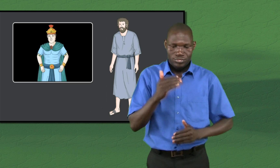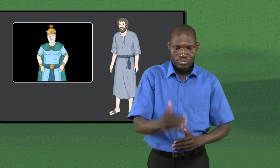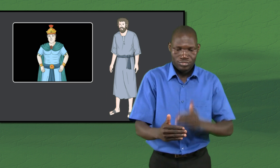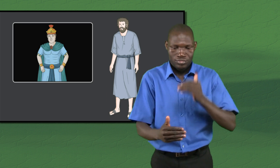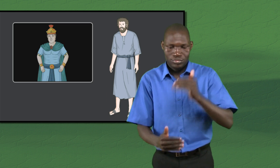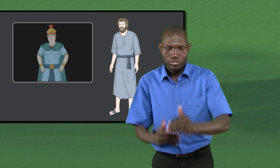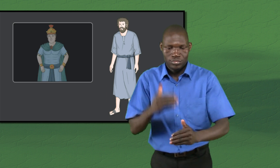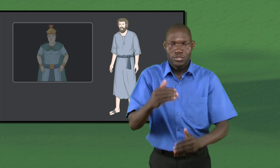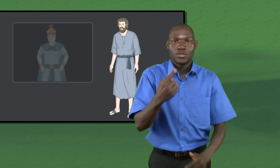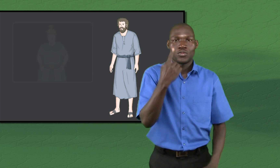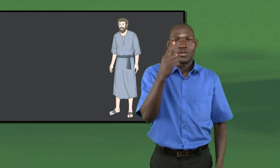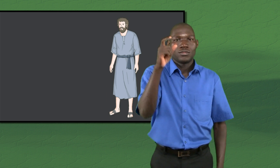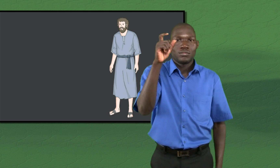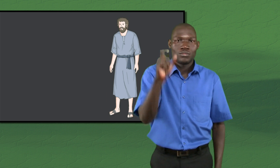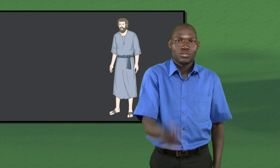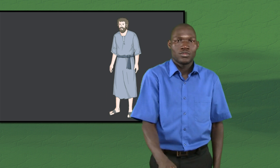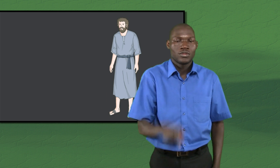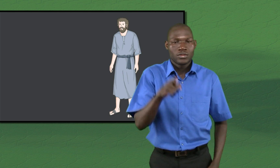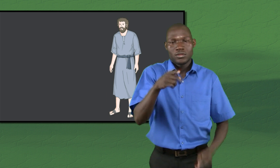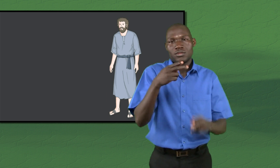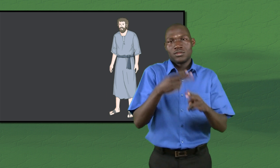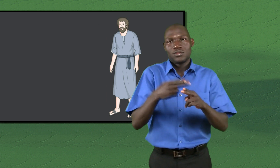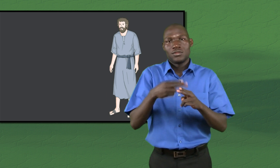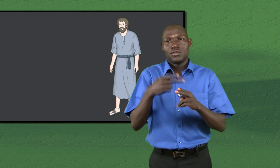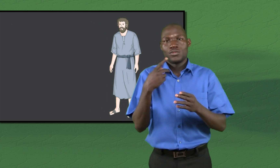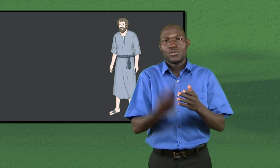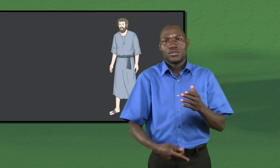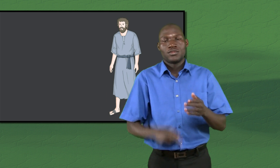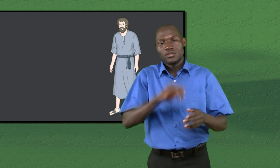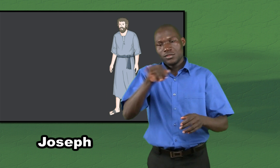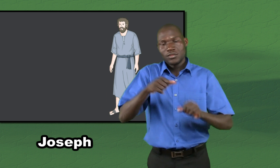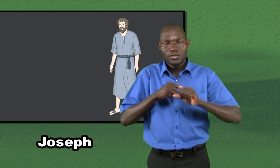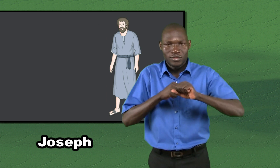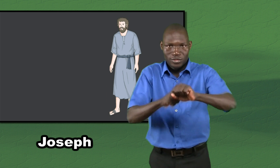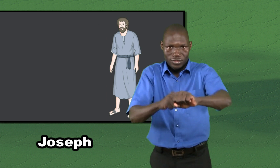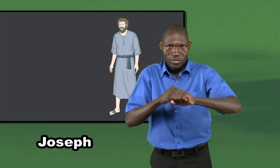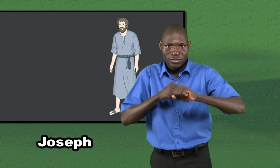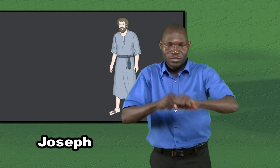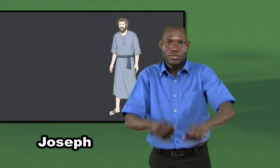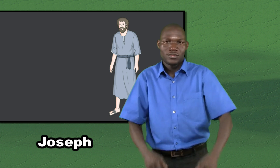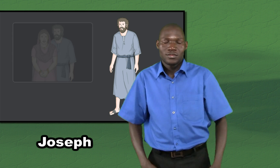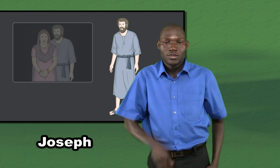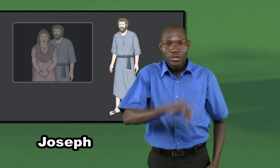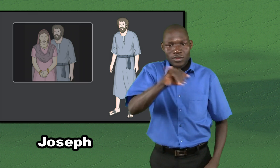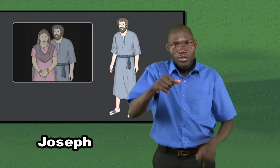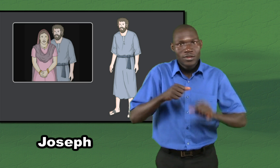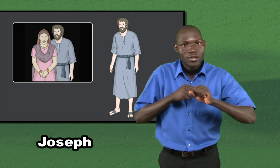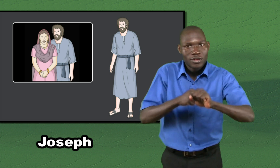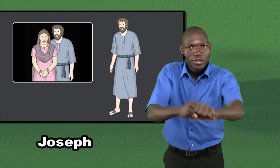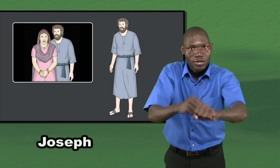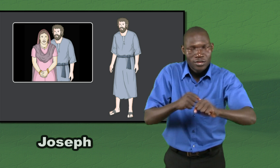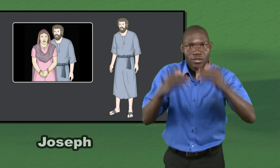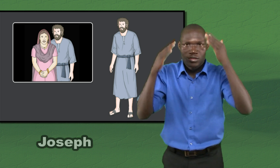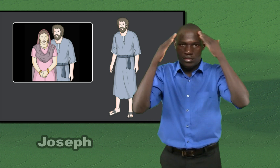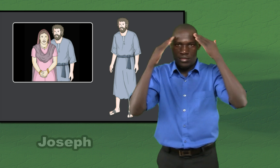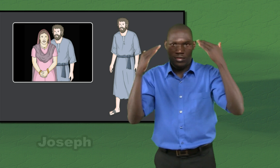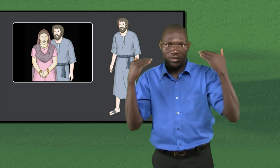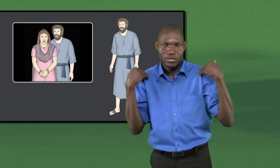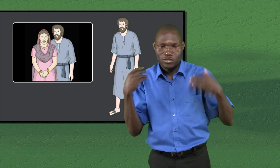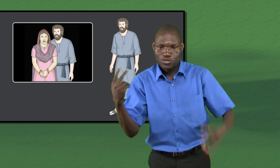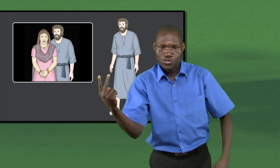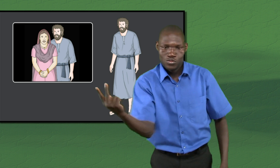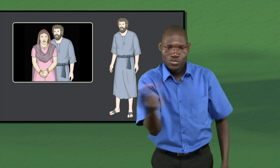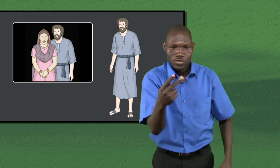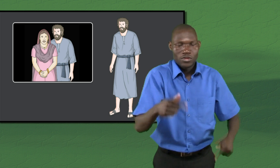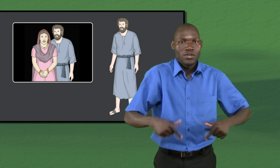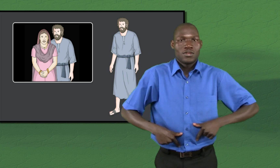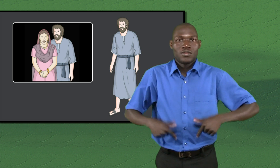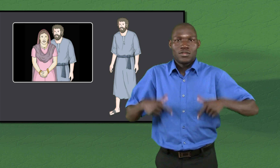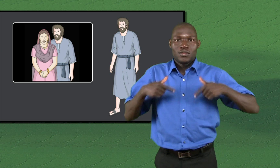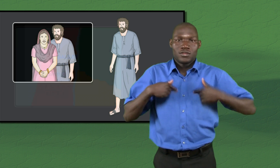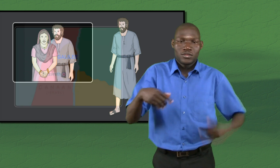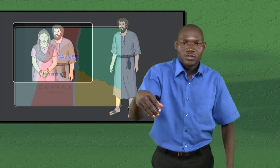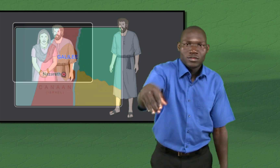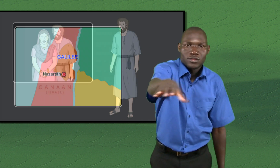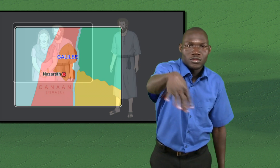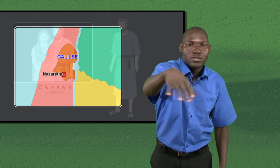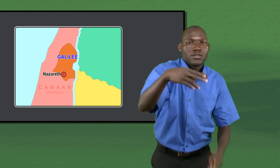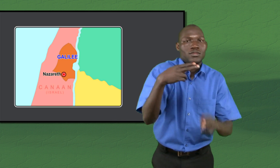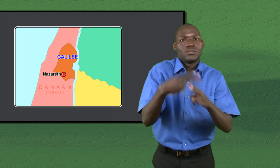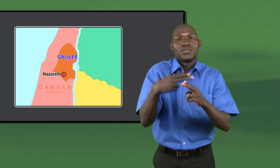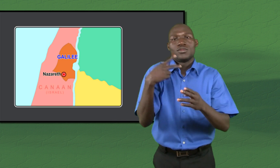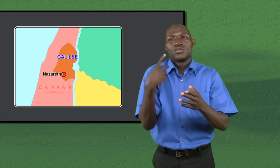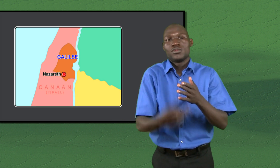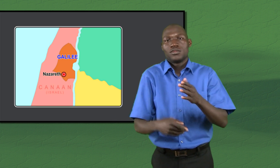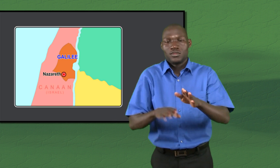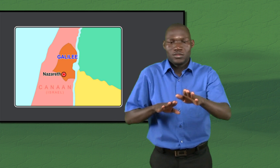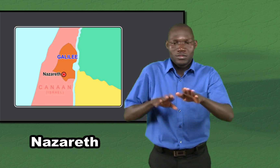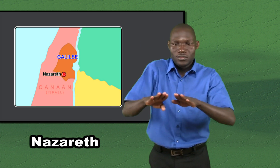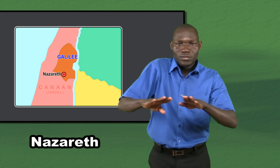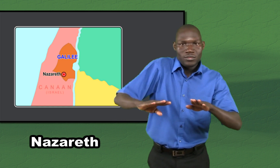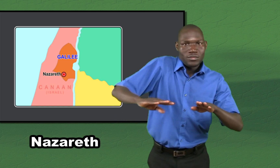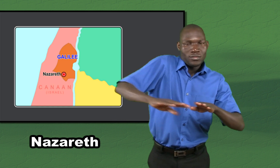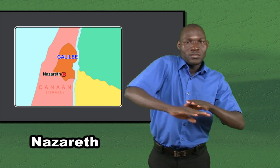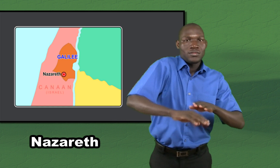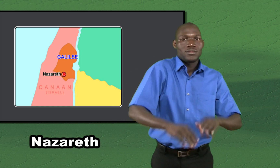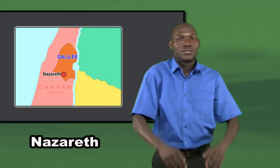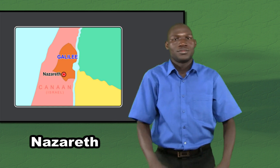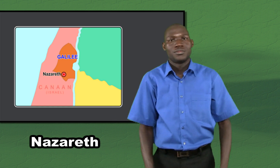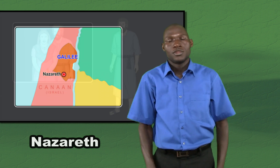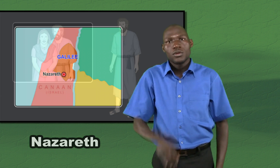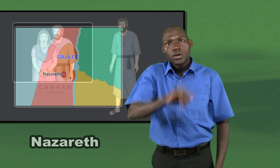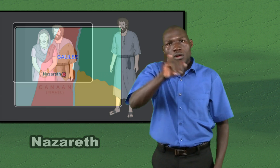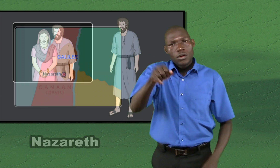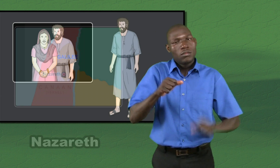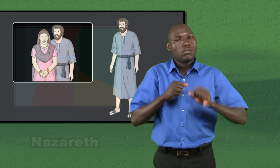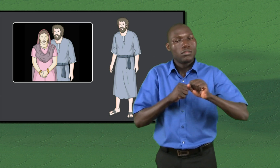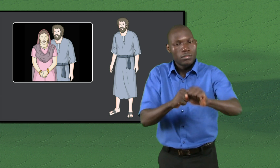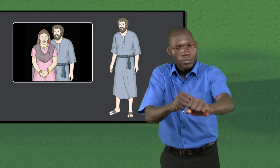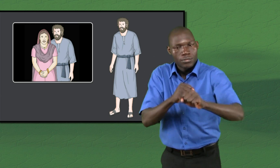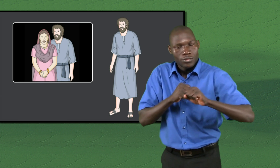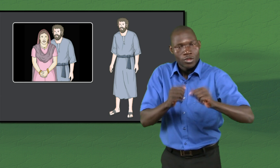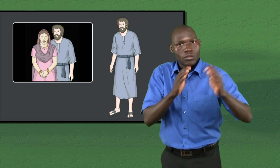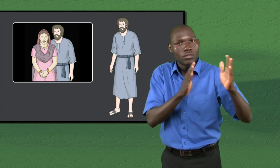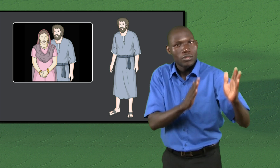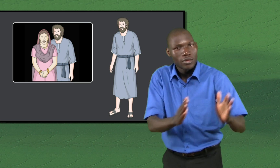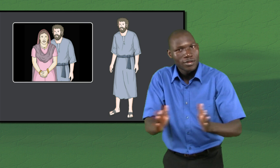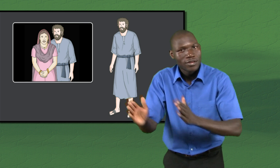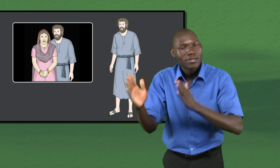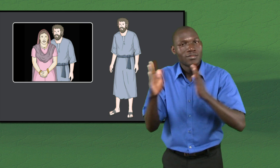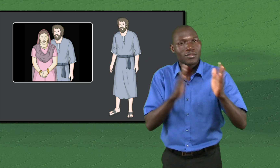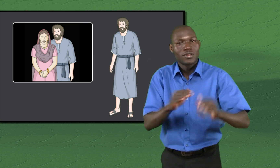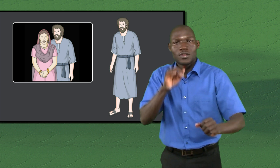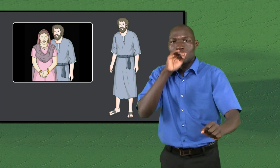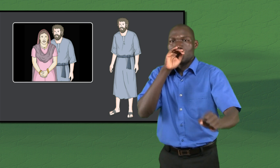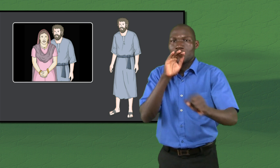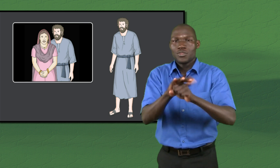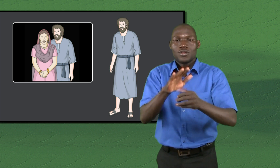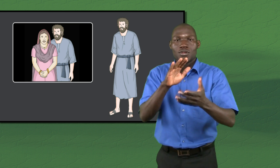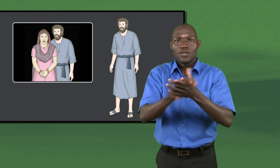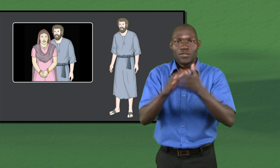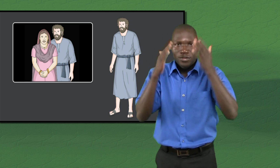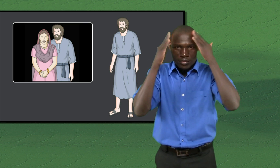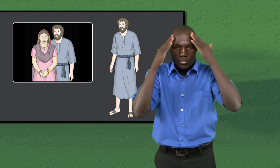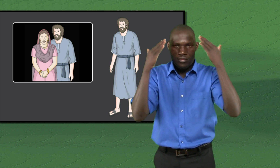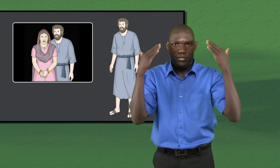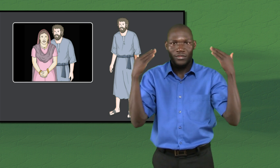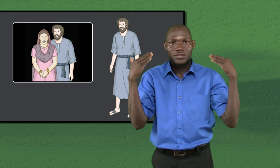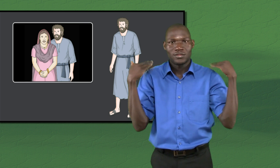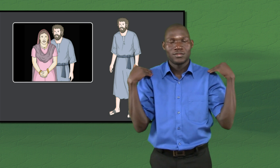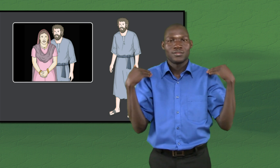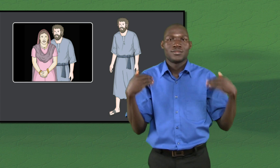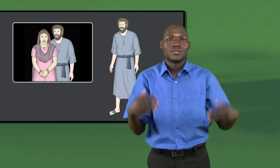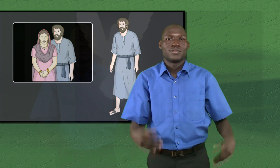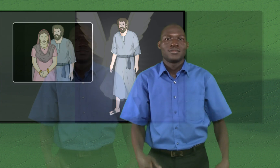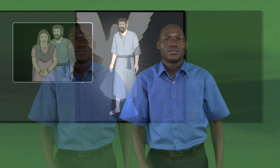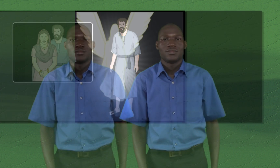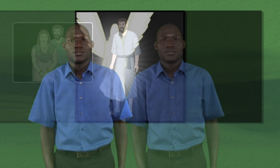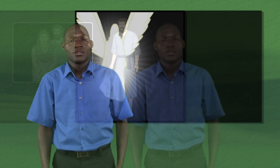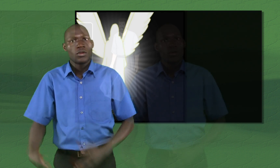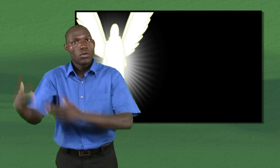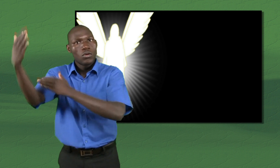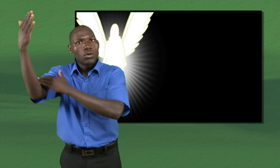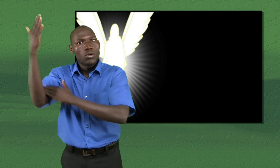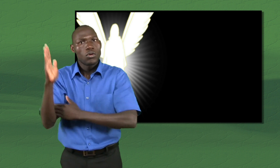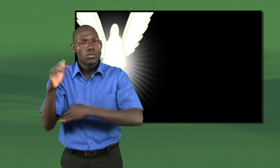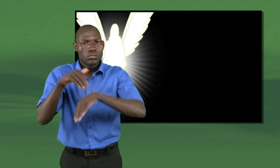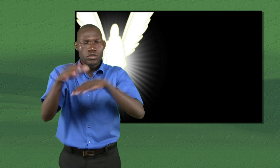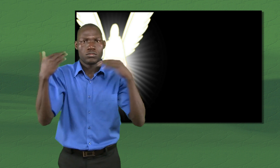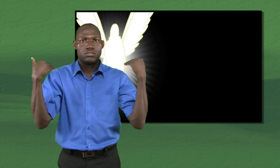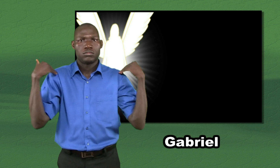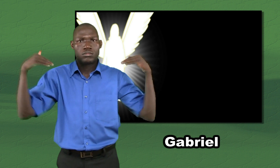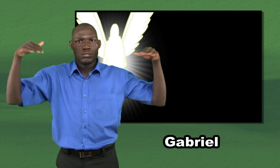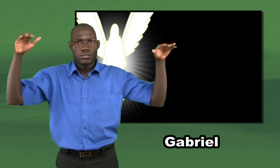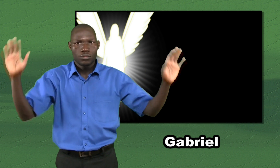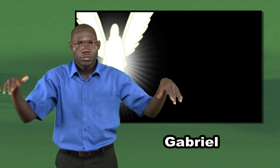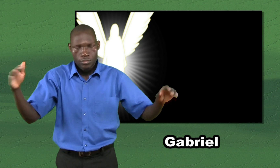She will give birth to a Son, and you are to give Him the name Jesus, because He will save His people from their sins.” All this took place to fulfill what the Lord had said through the prophet: “Behold, the virgin will be with child and will give birth to a son, and they will call Him Immanuel” (which means, “God with us”). When Joseph woke up, he did as the angel of the Lord had commanded him, and embraced Mary as his wife. But he had no union with her until she gave birth to a Son. And he gave Him the name Jesus.